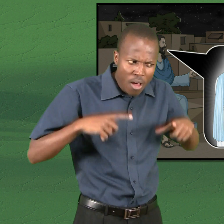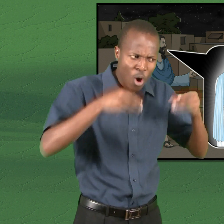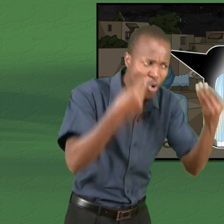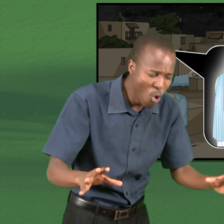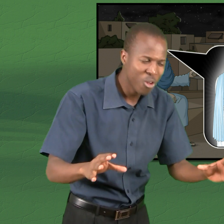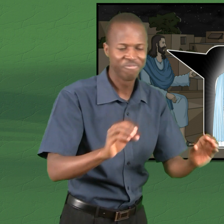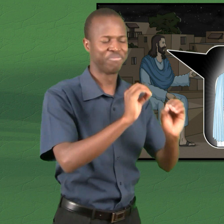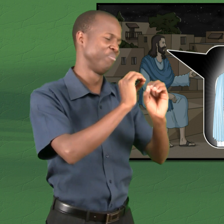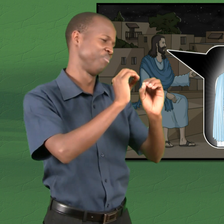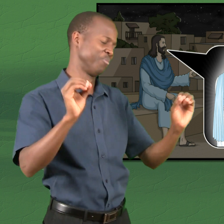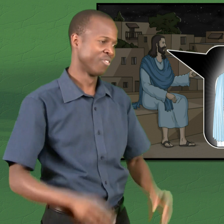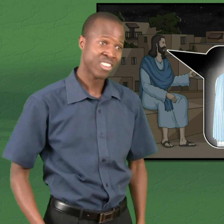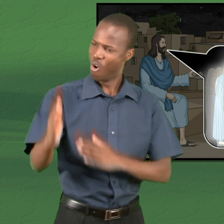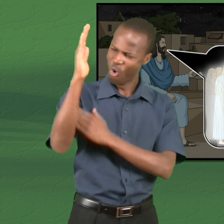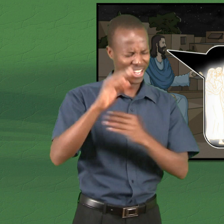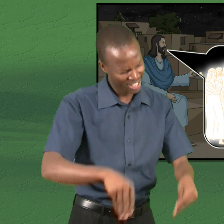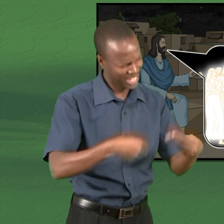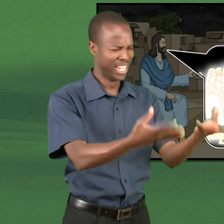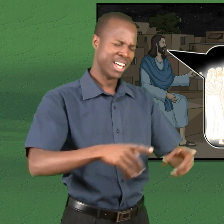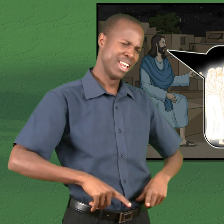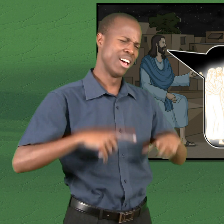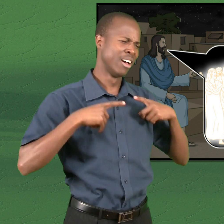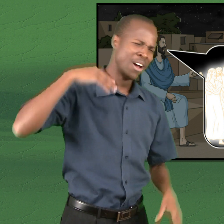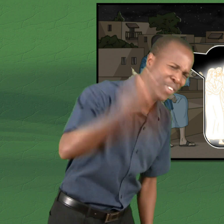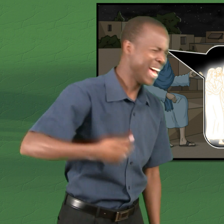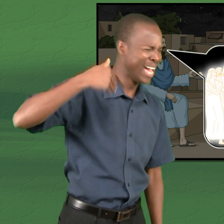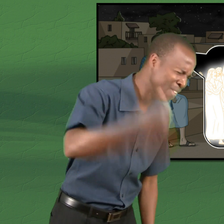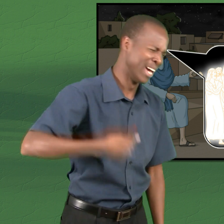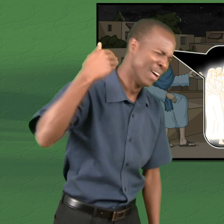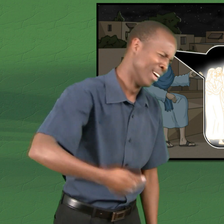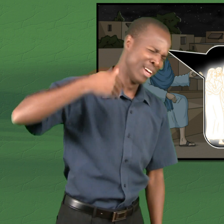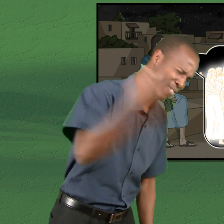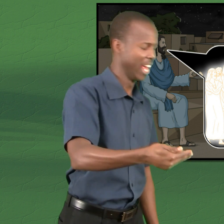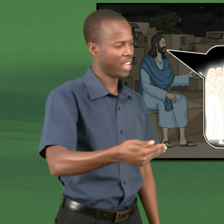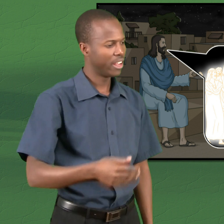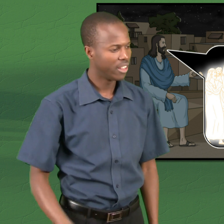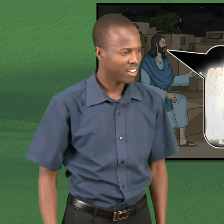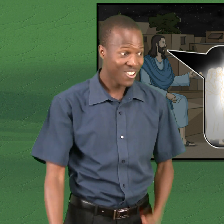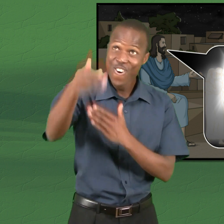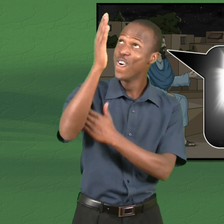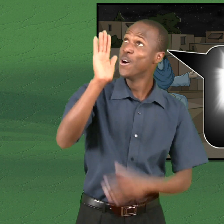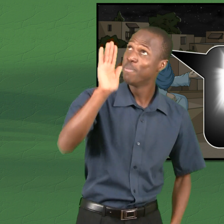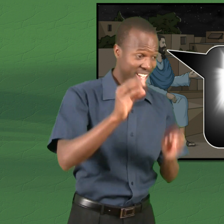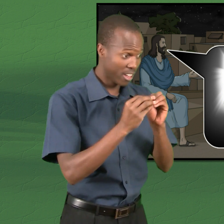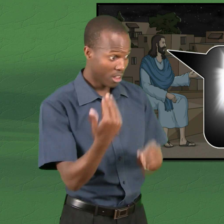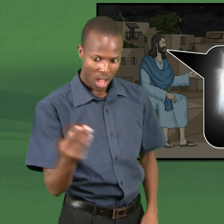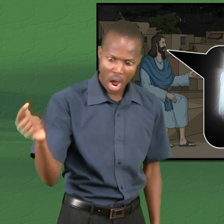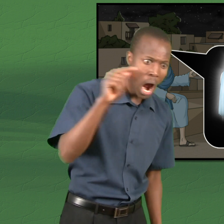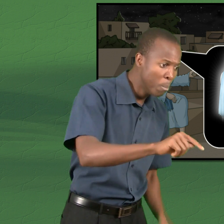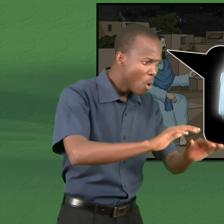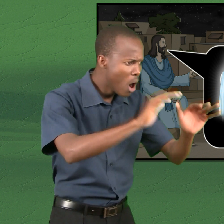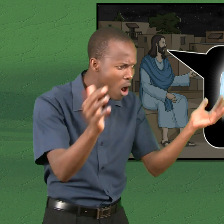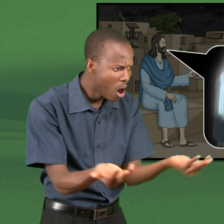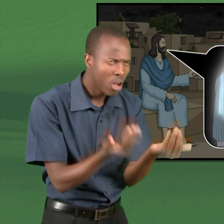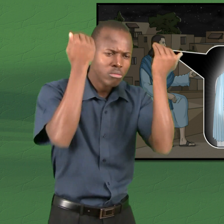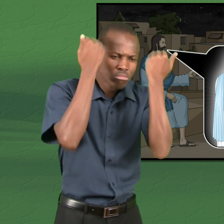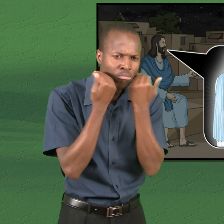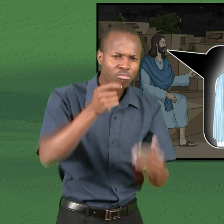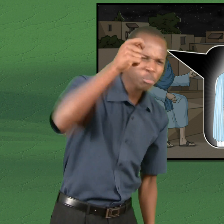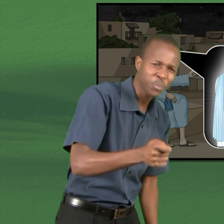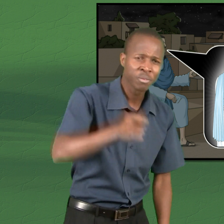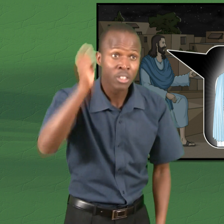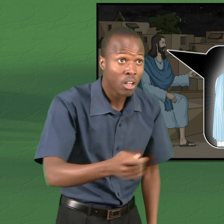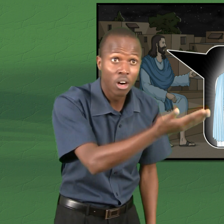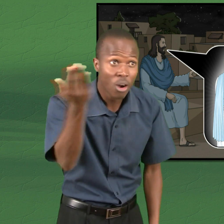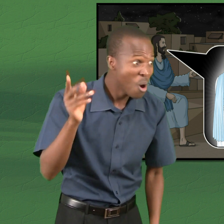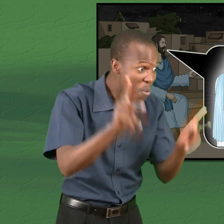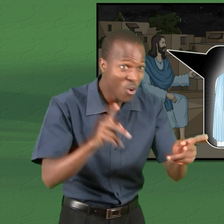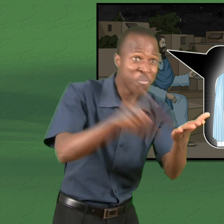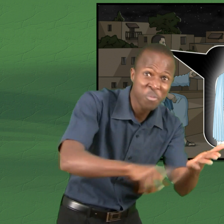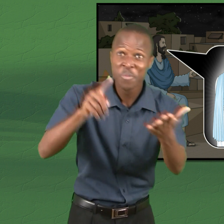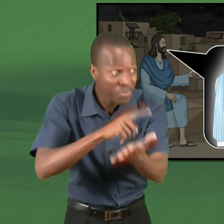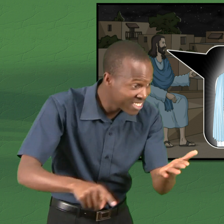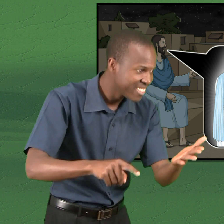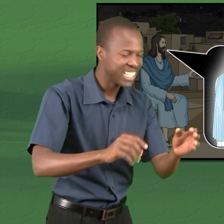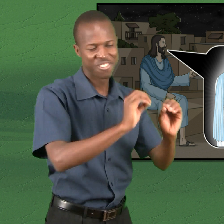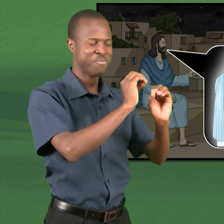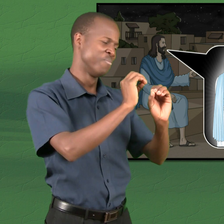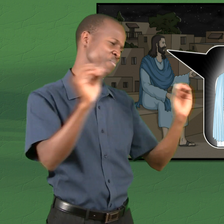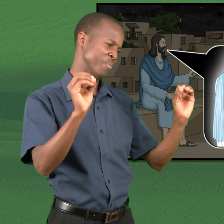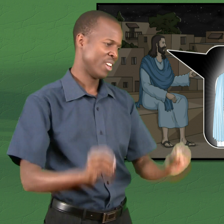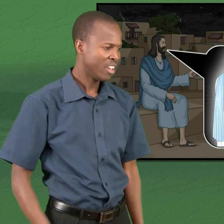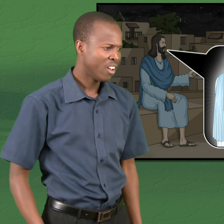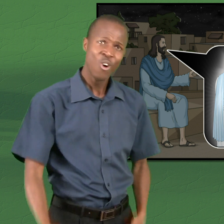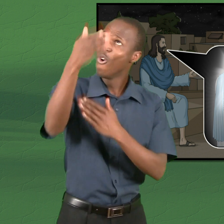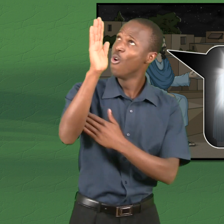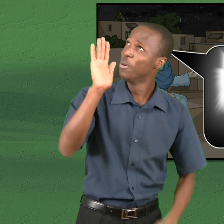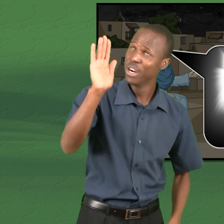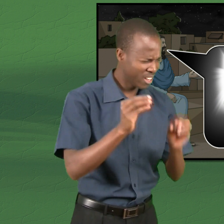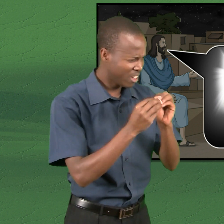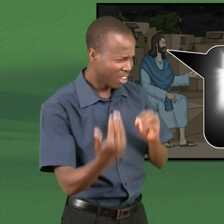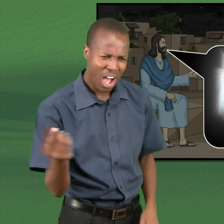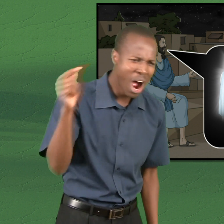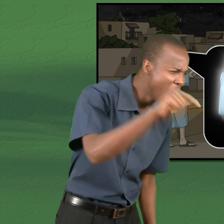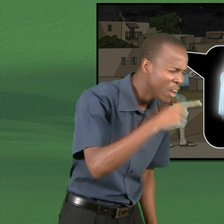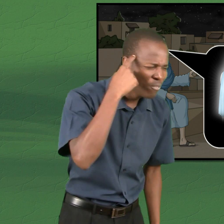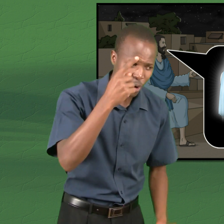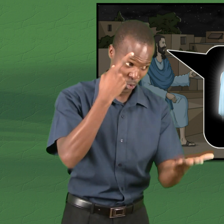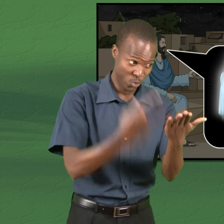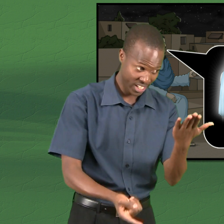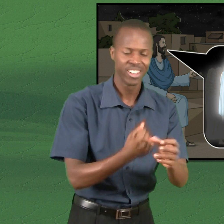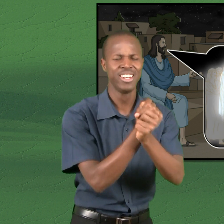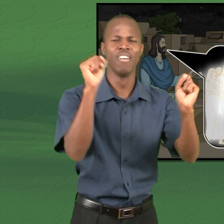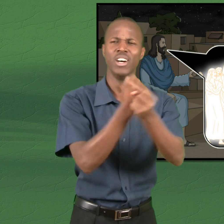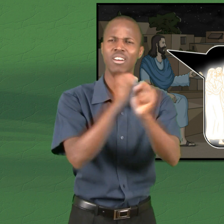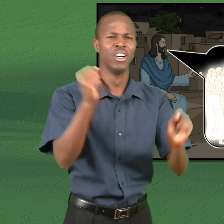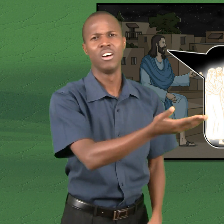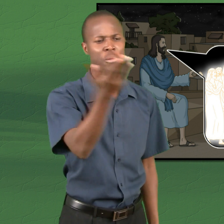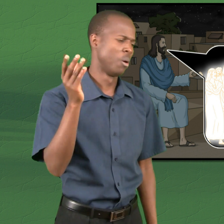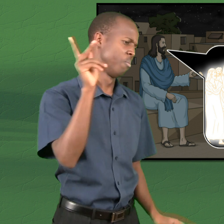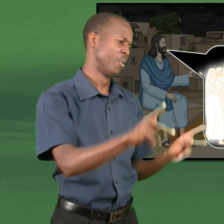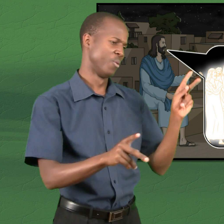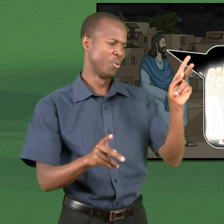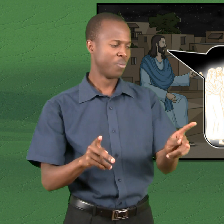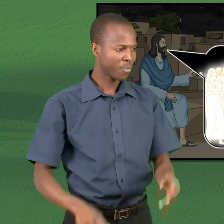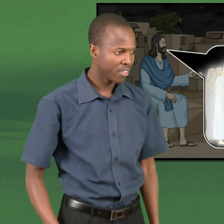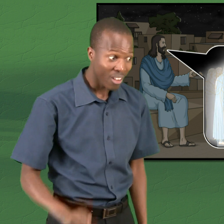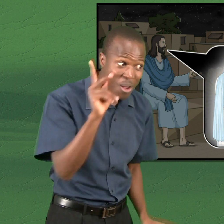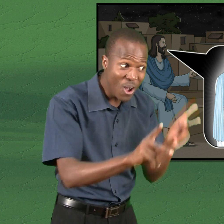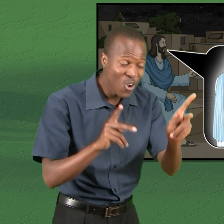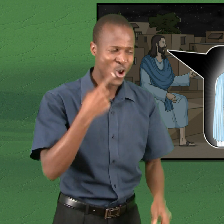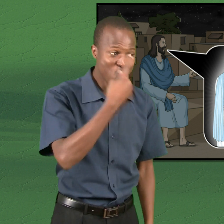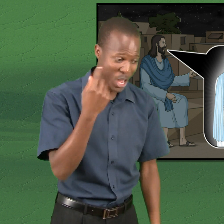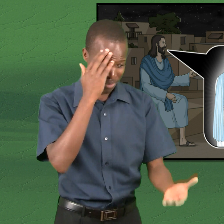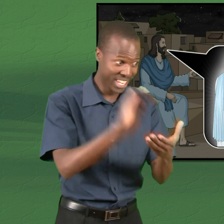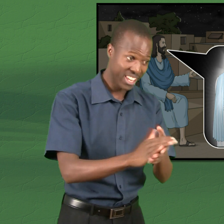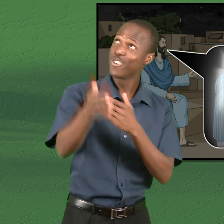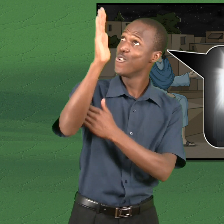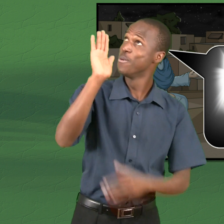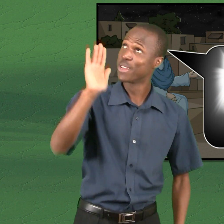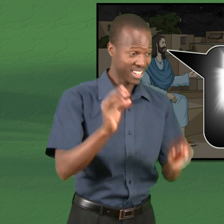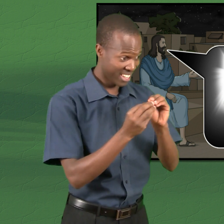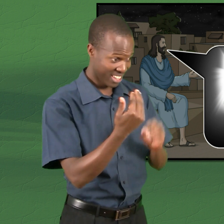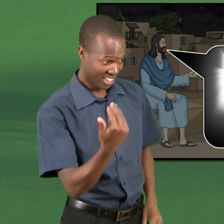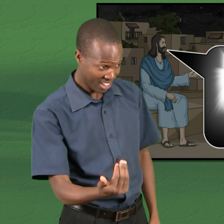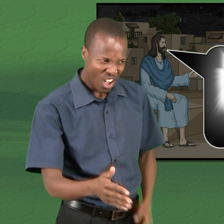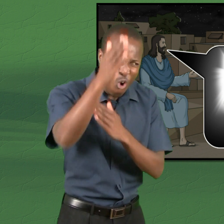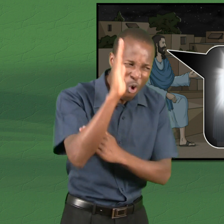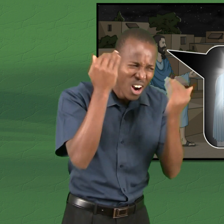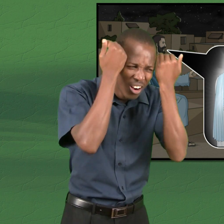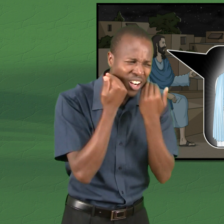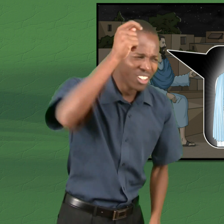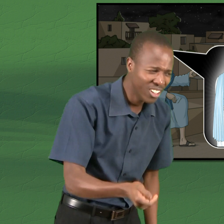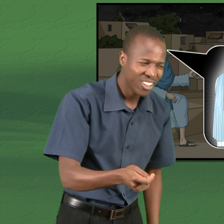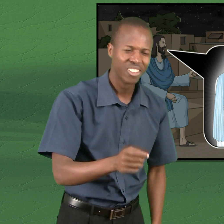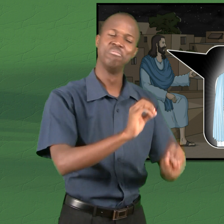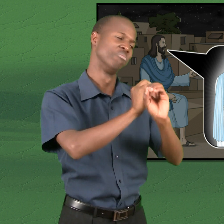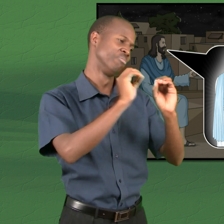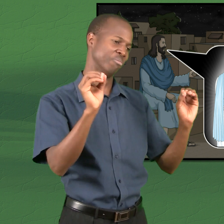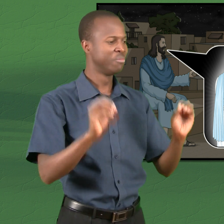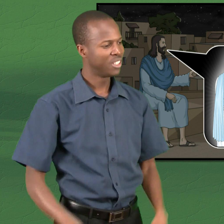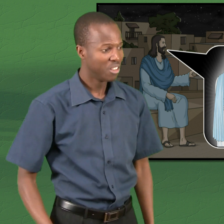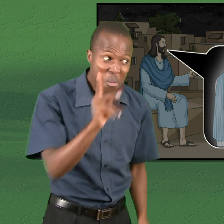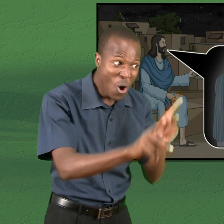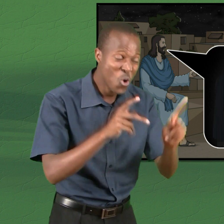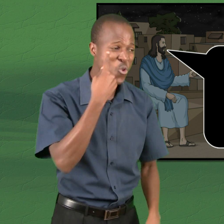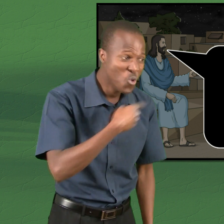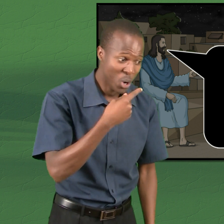For God so loved the world that He gave His one and only Son, that everyone who believes in Him shall not perish but have eternal life. For God did not send His Son into the world to condemn the world, but to save the world through Him.